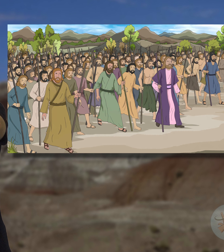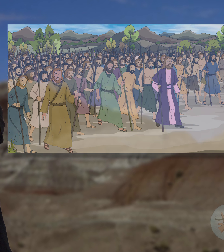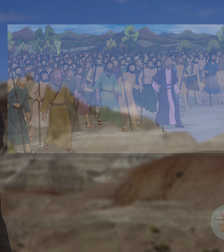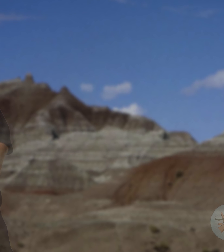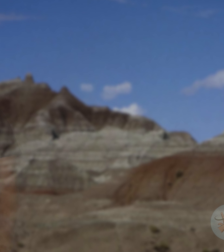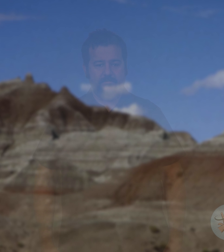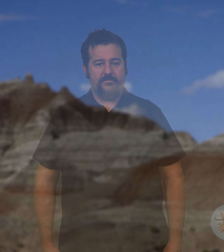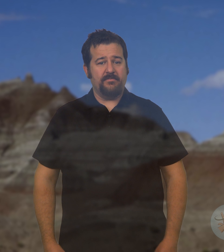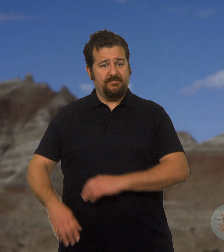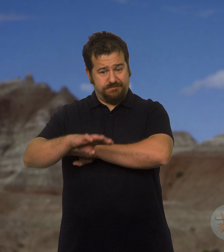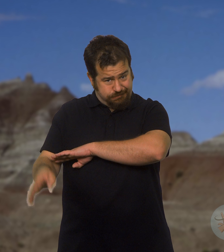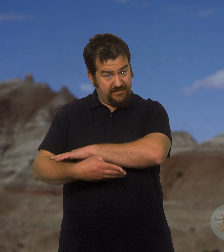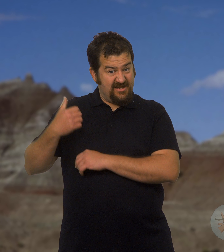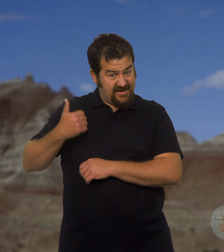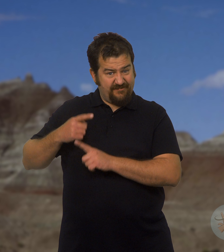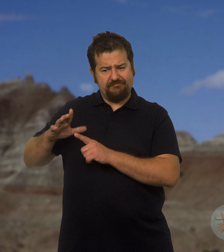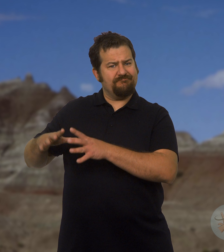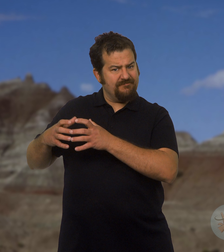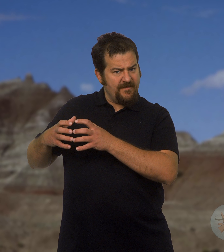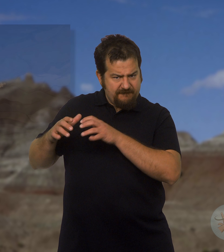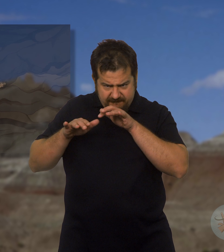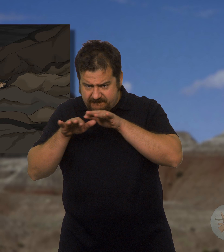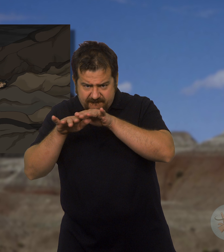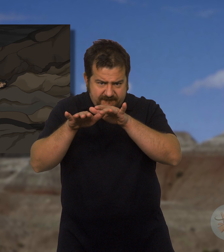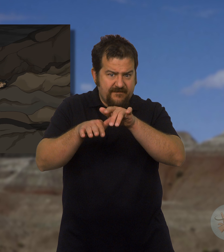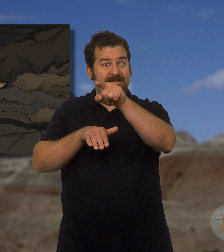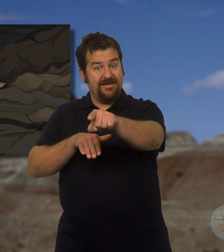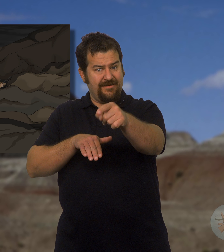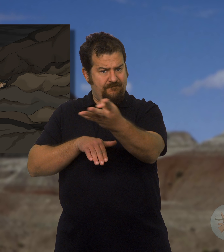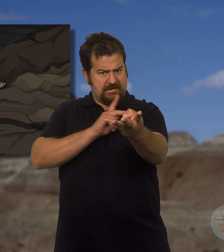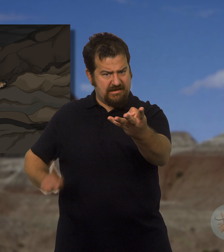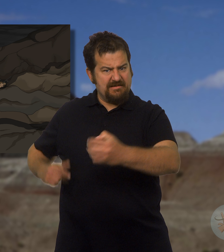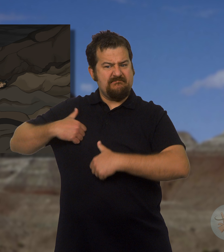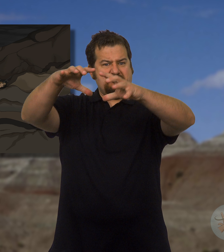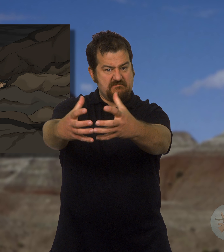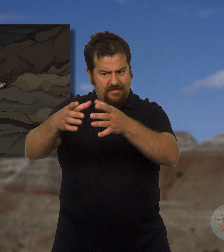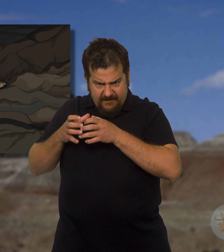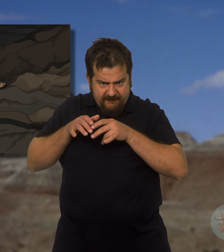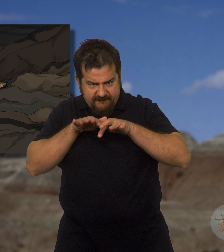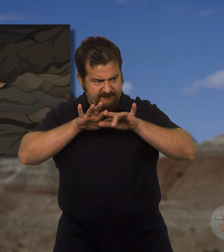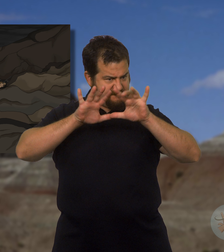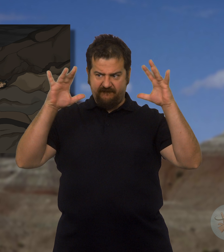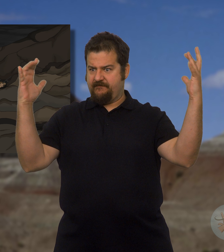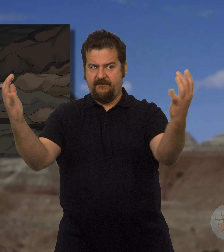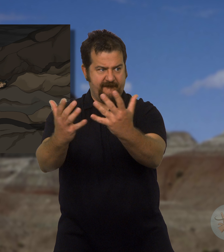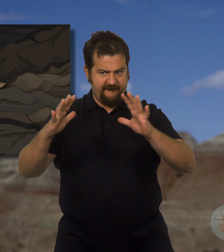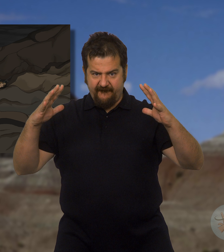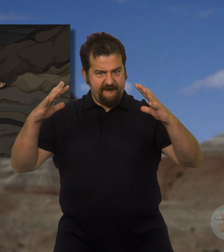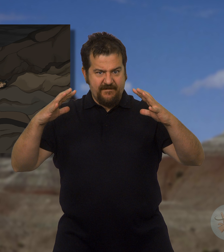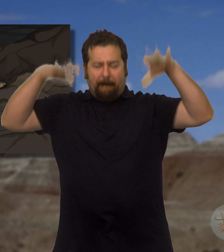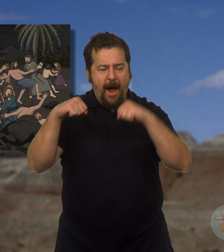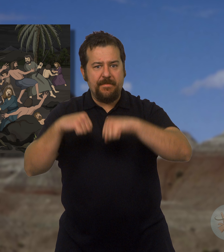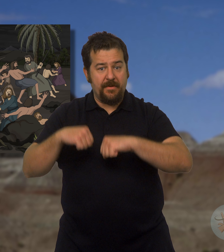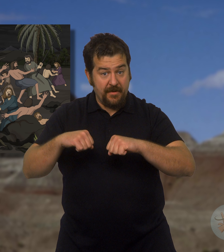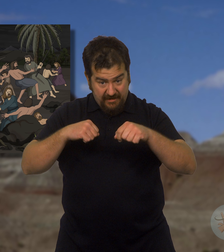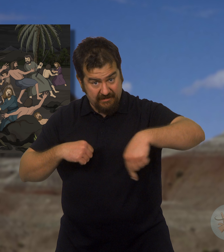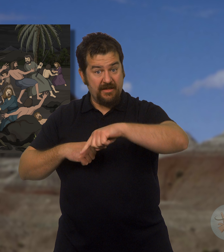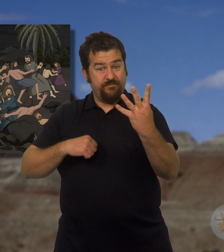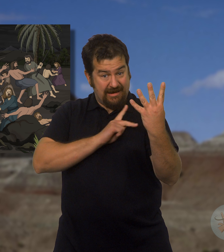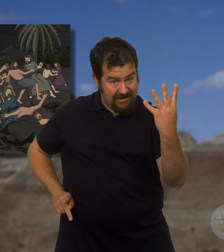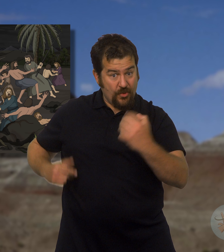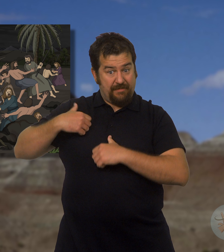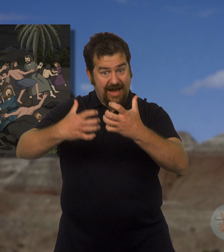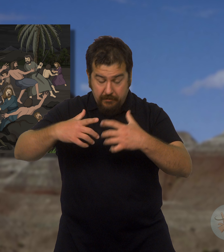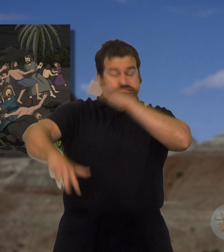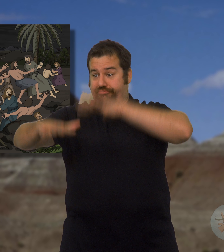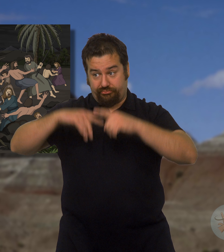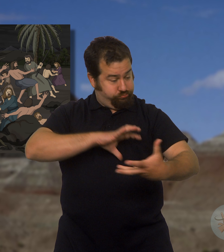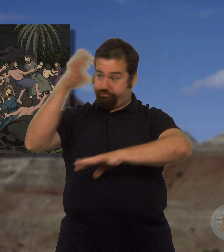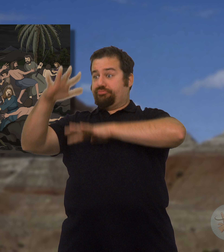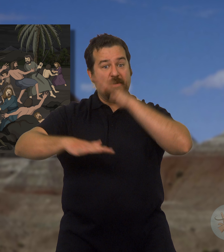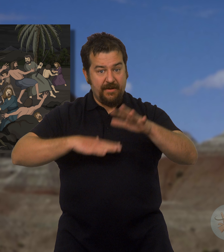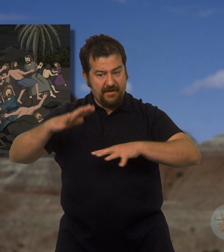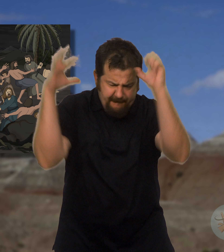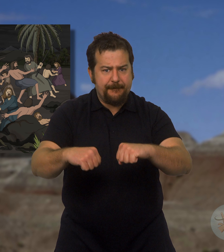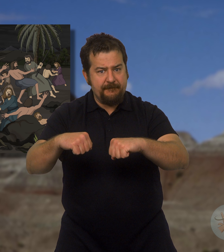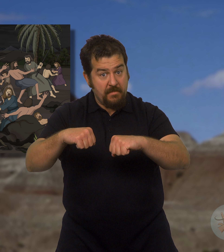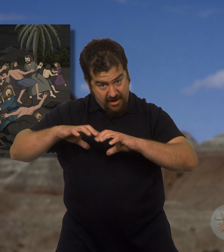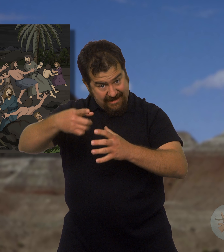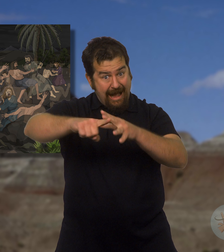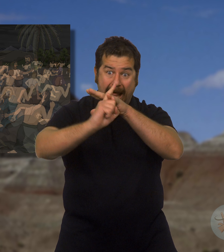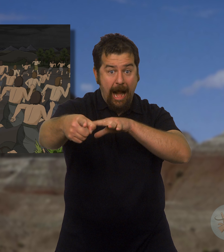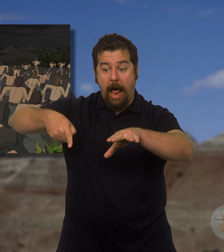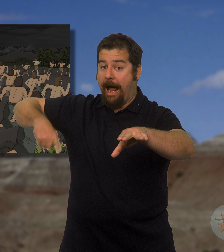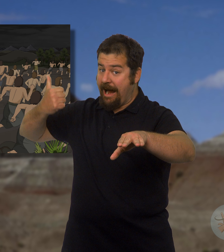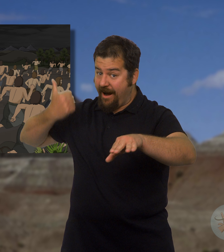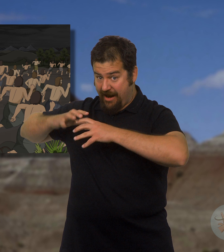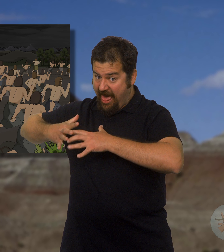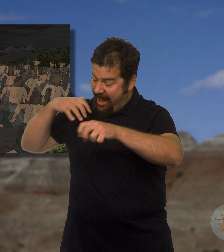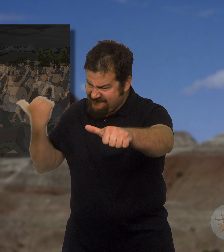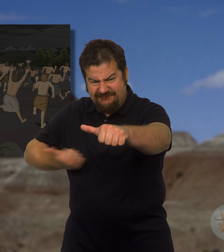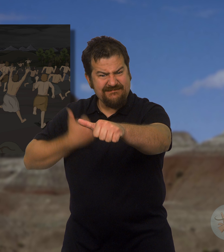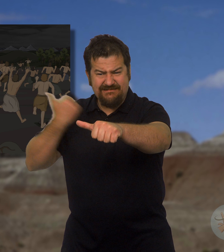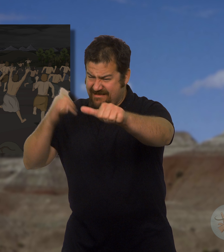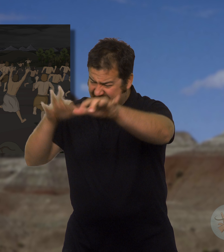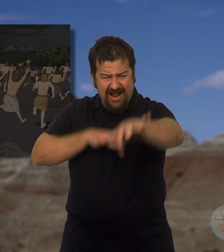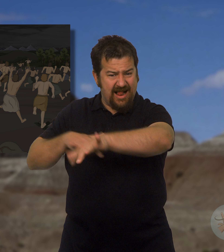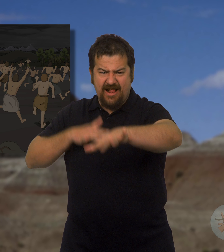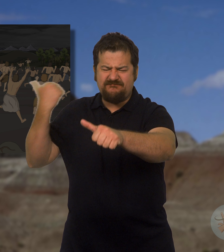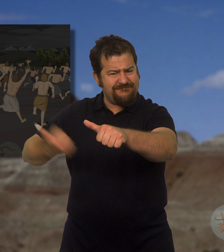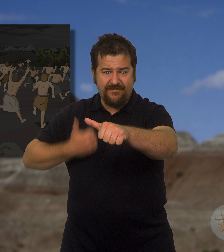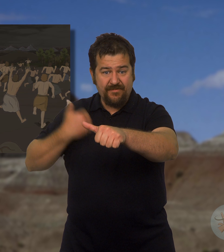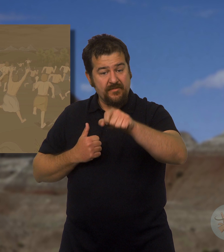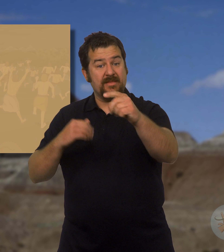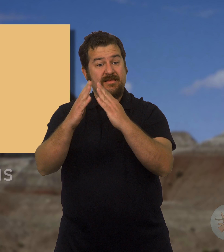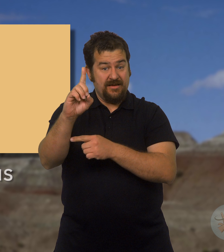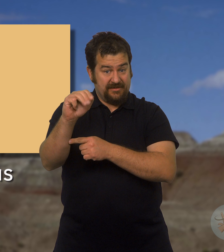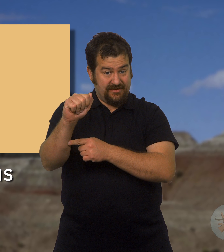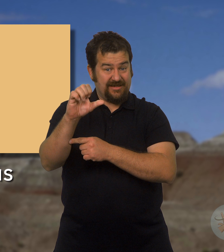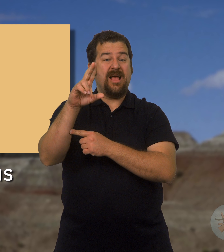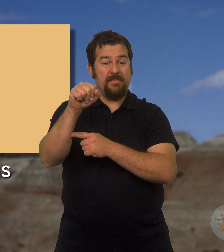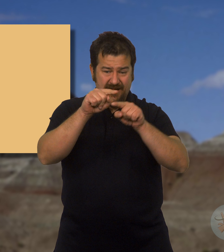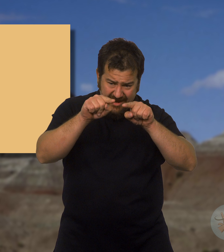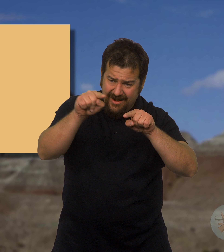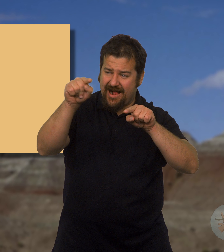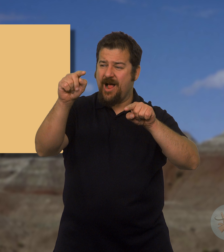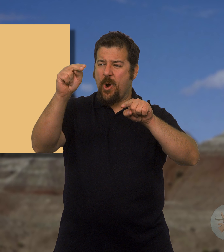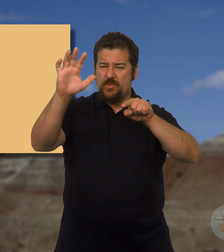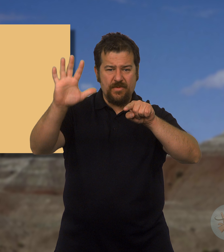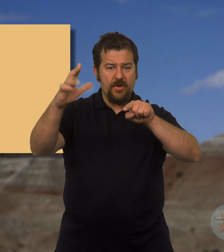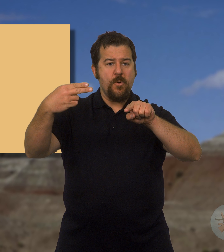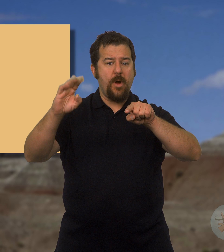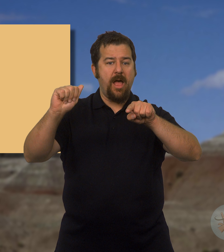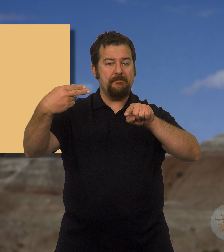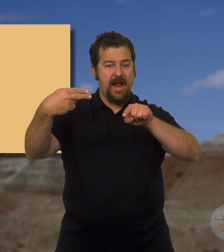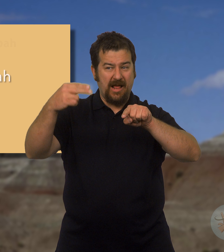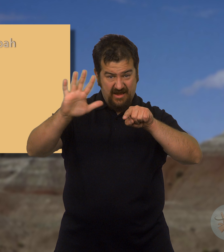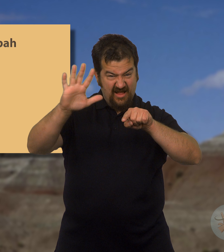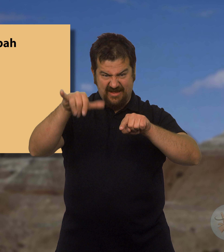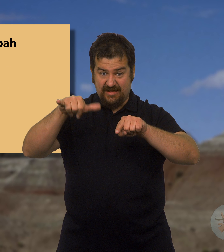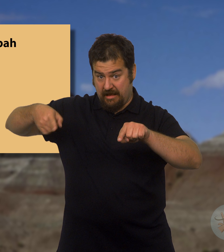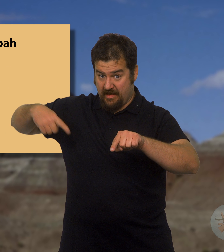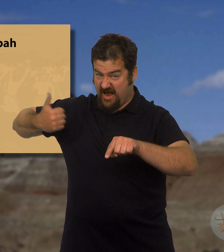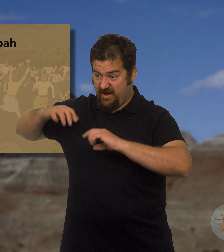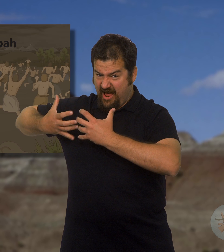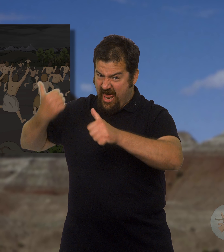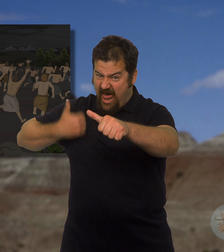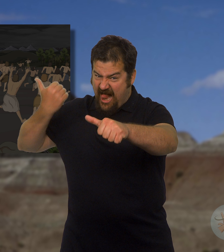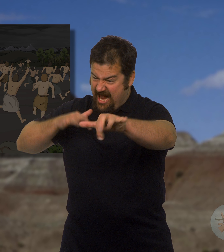During the night, Abram divided his forces and routed Chedorlaomer’s army, pursuing them as far as Hobah, north of Damascus.